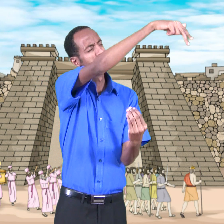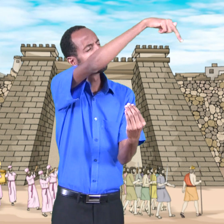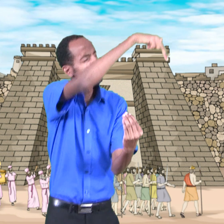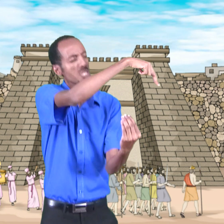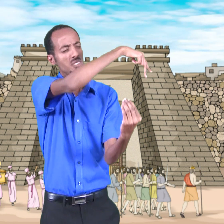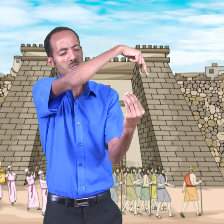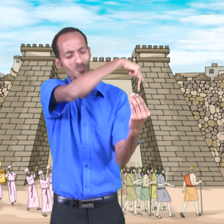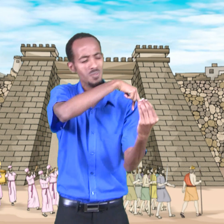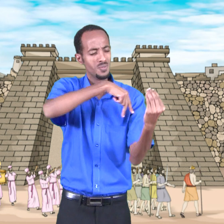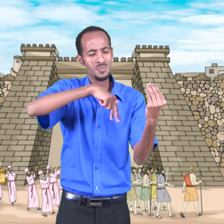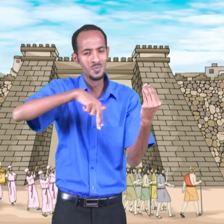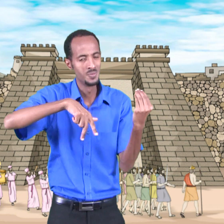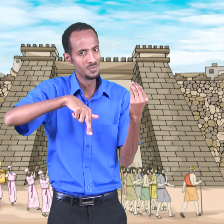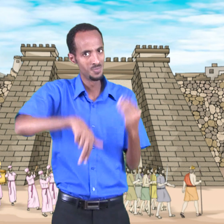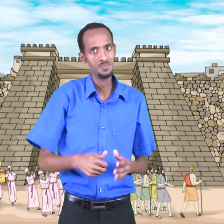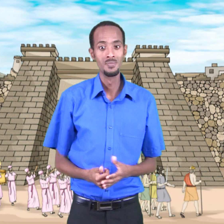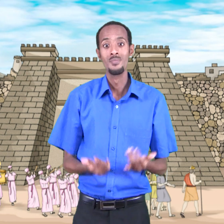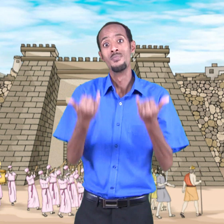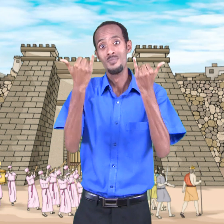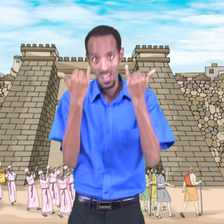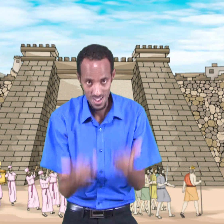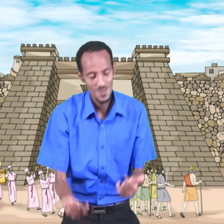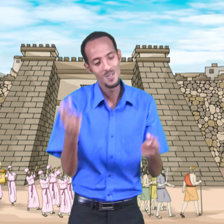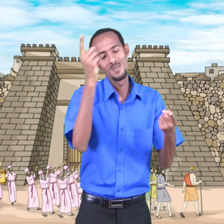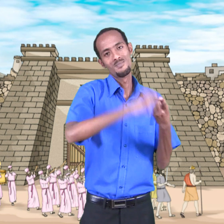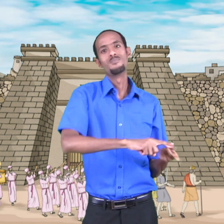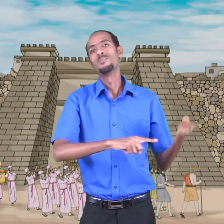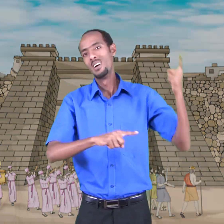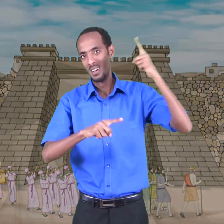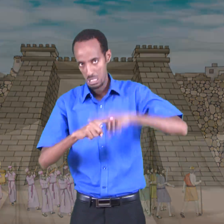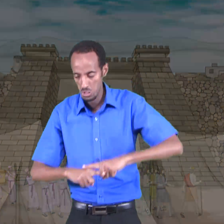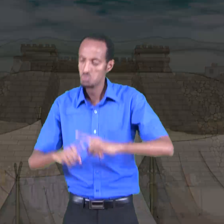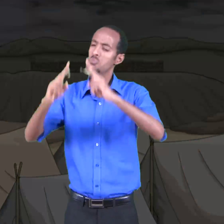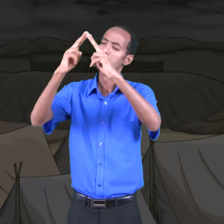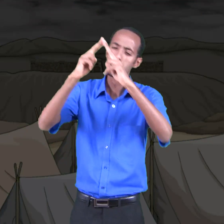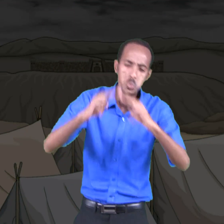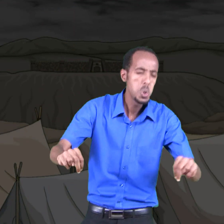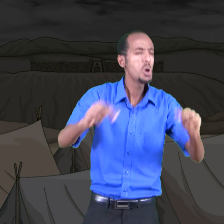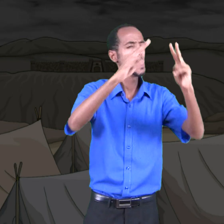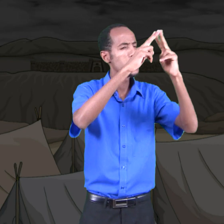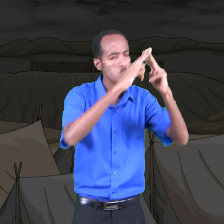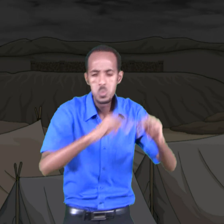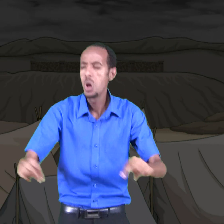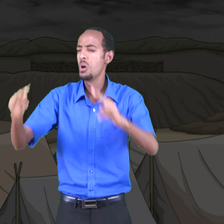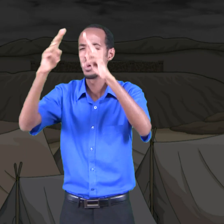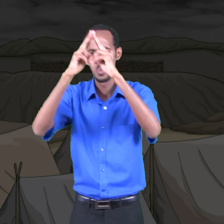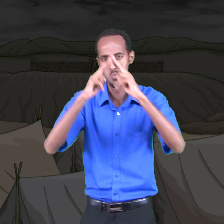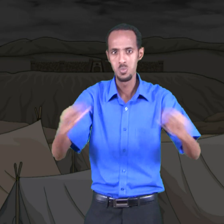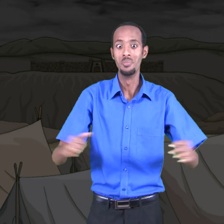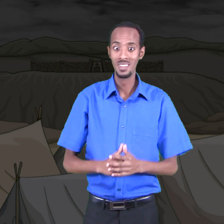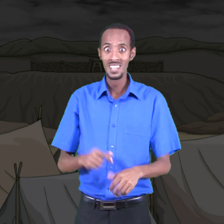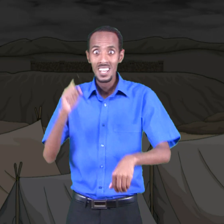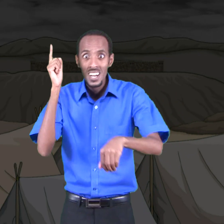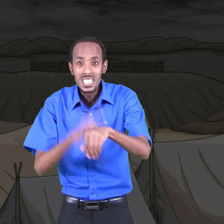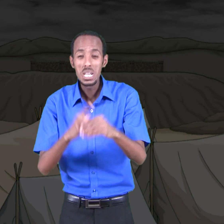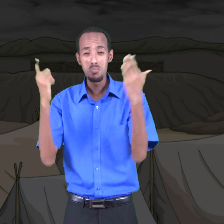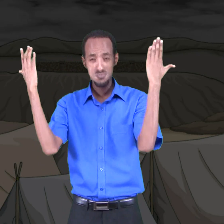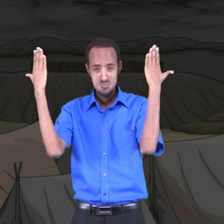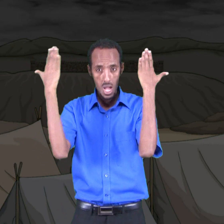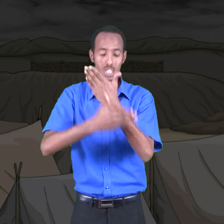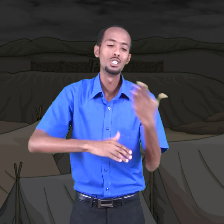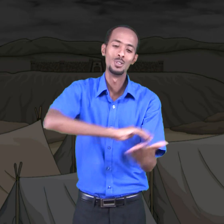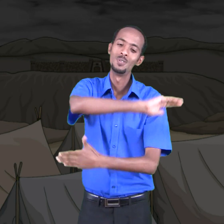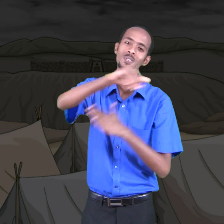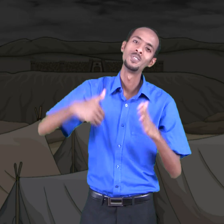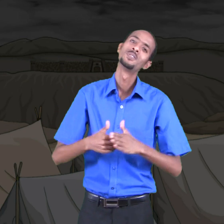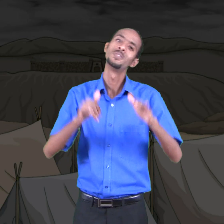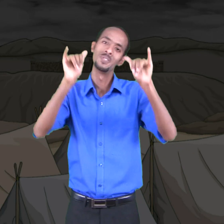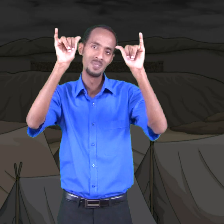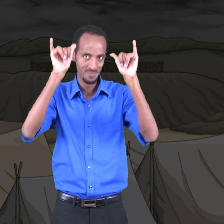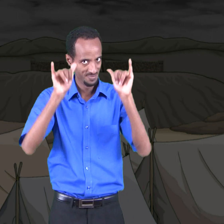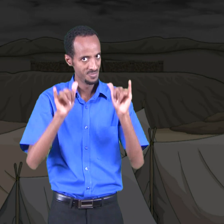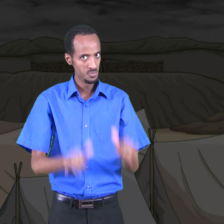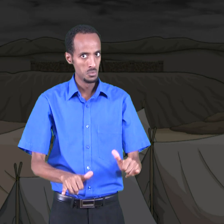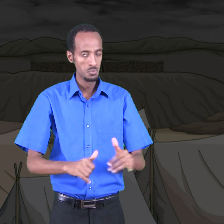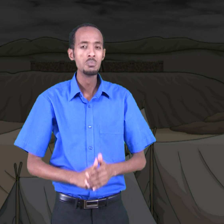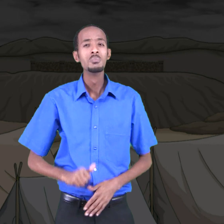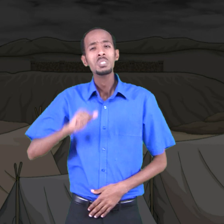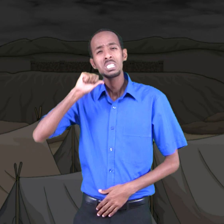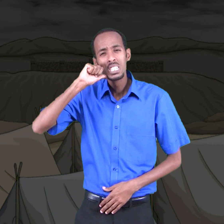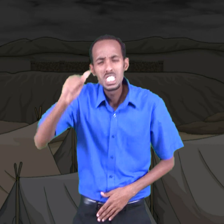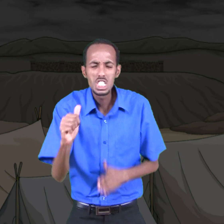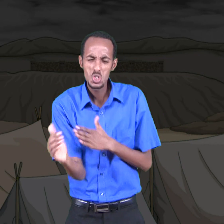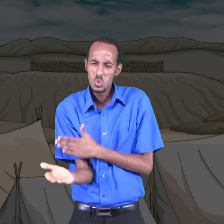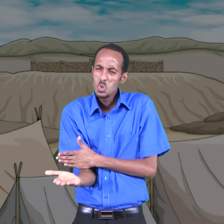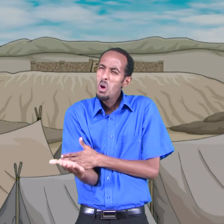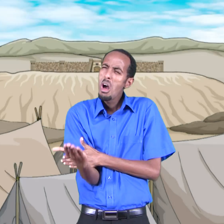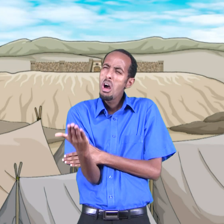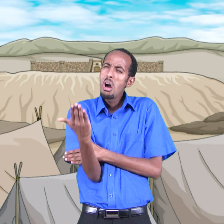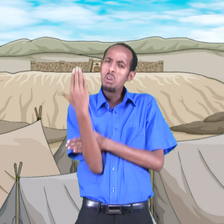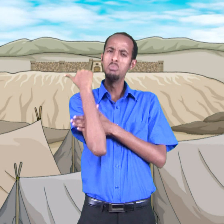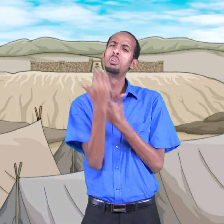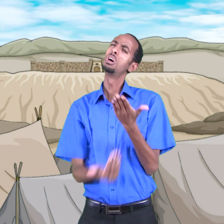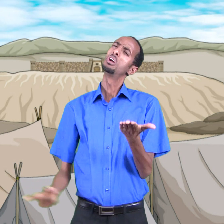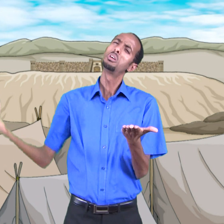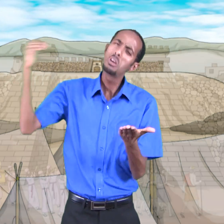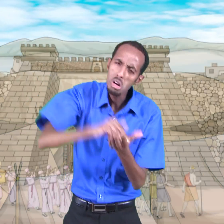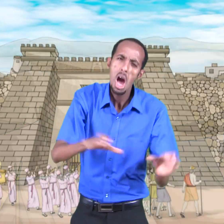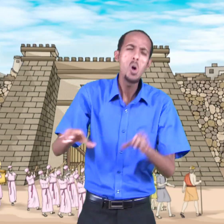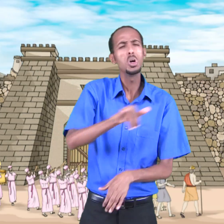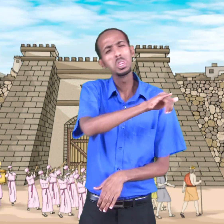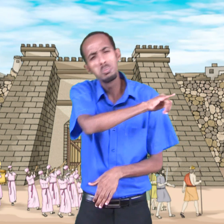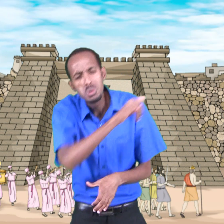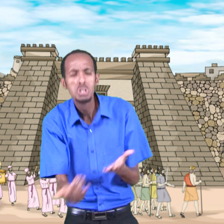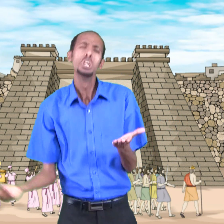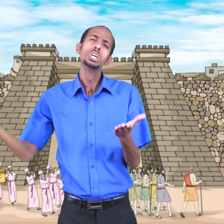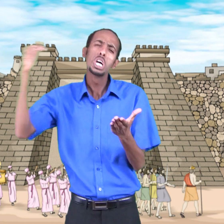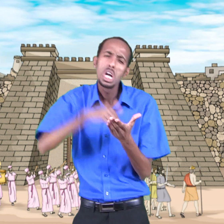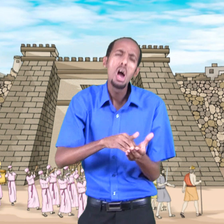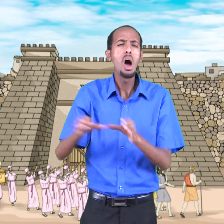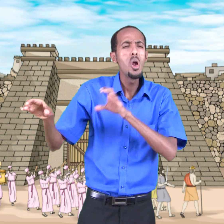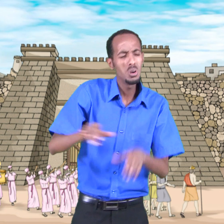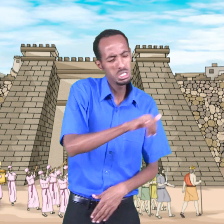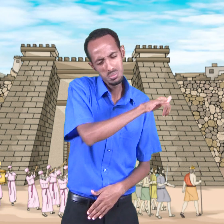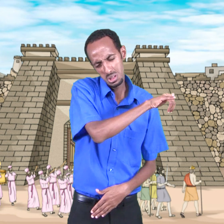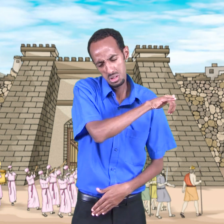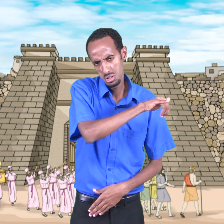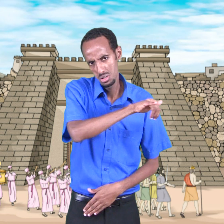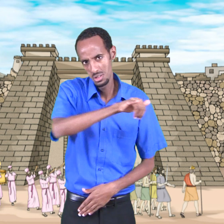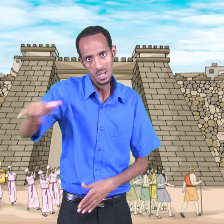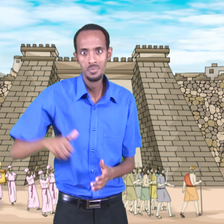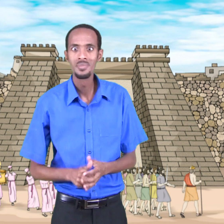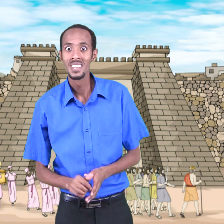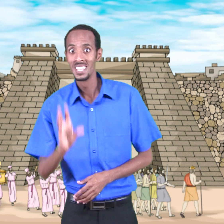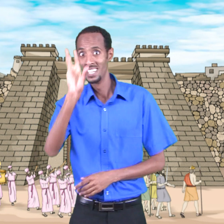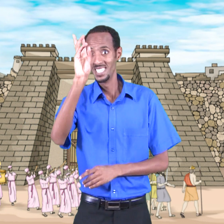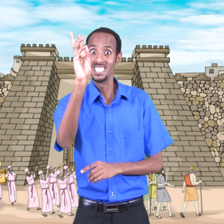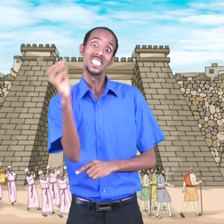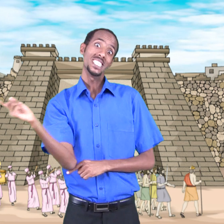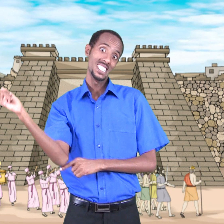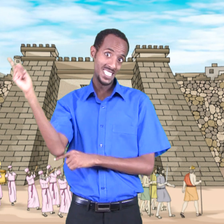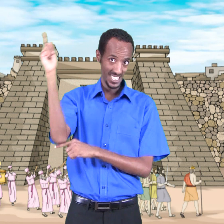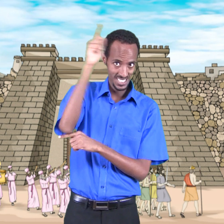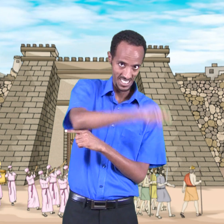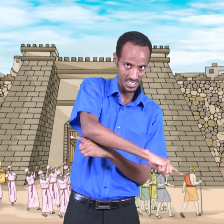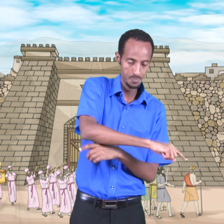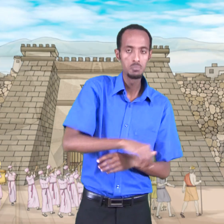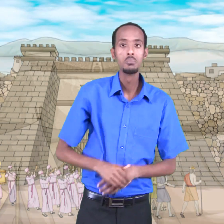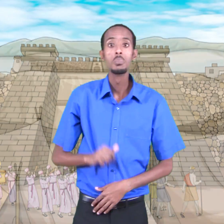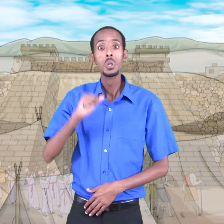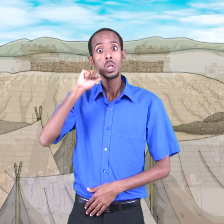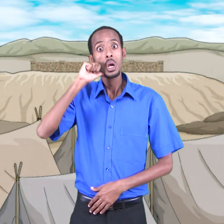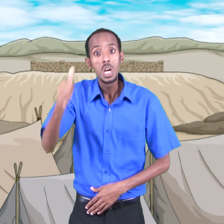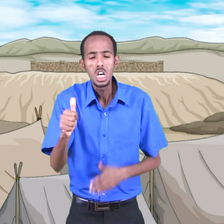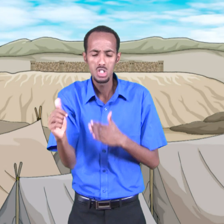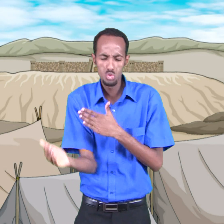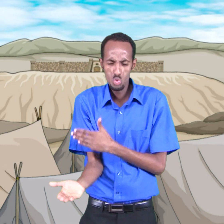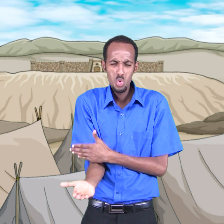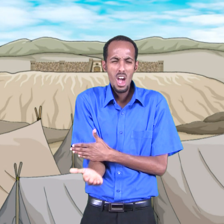So on the second day they marched around the city once and returned to the camp. They did this for six days.